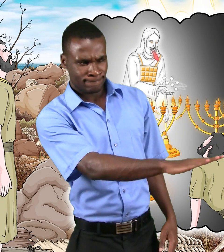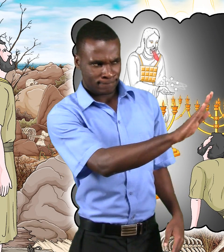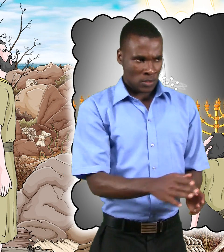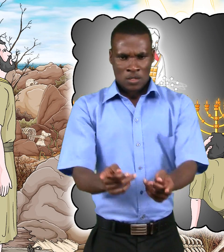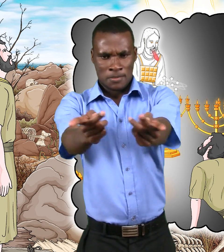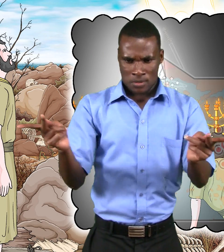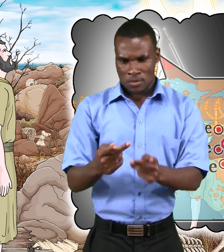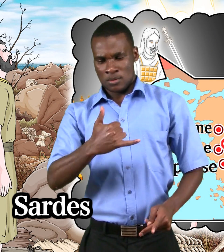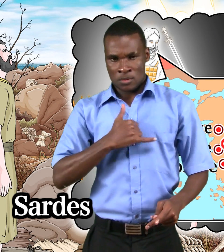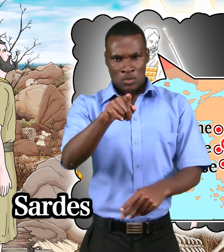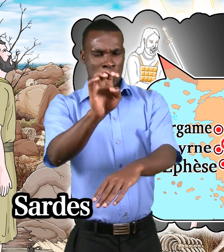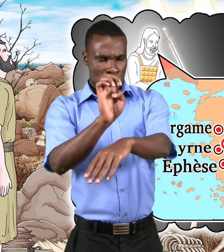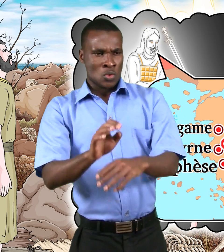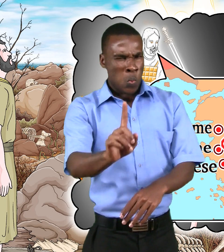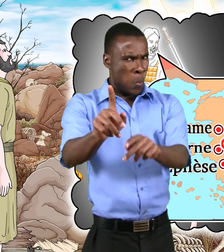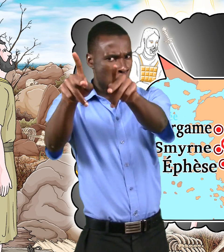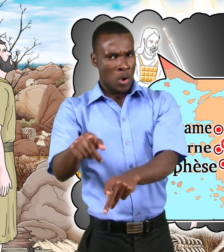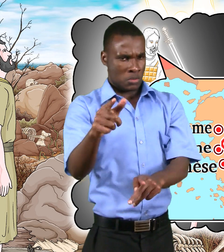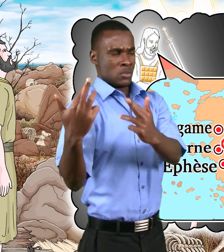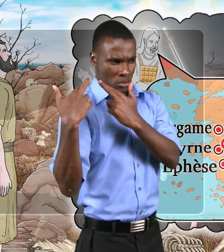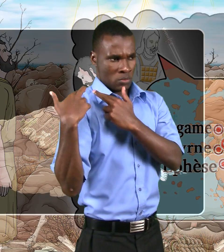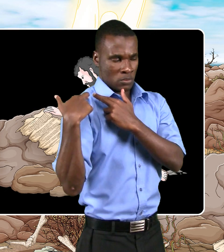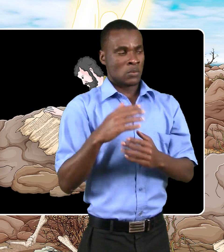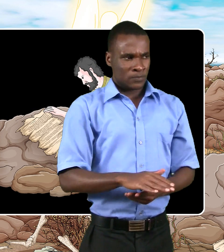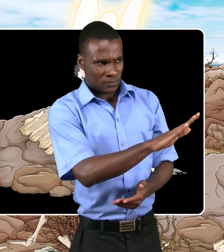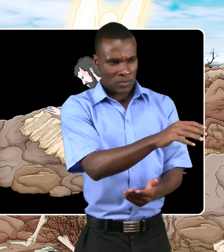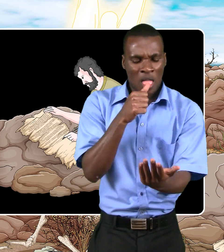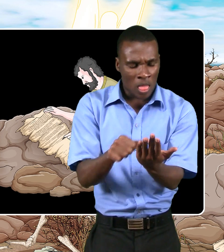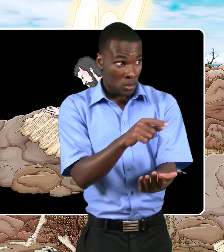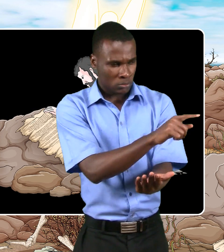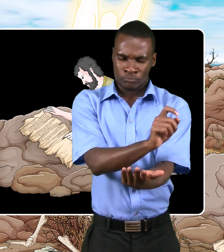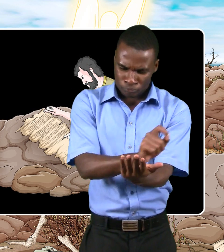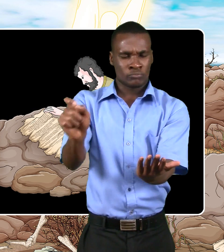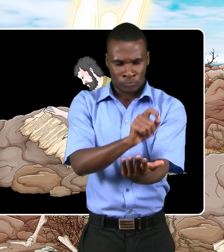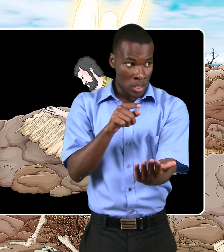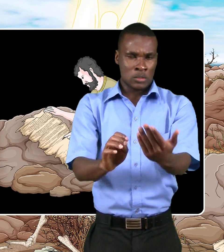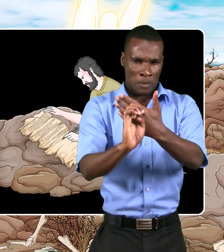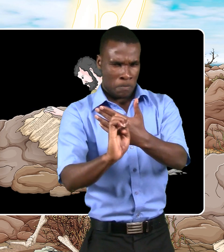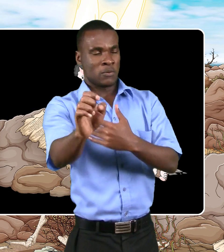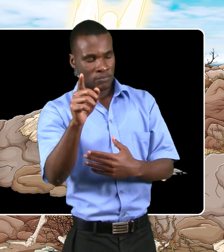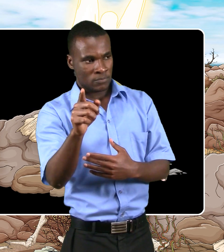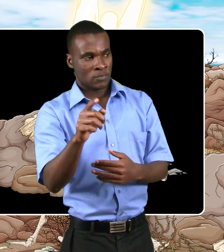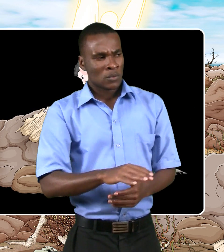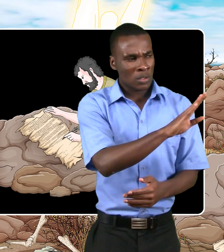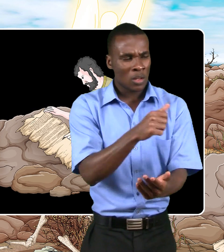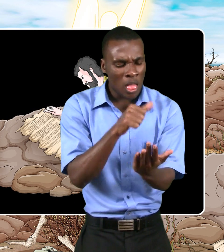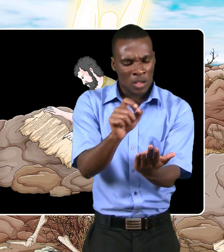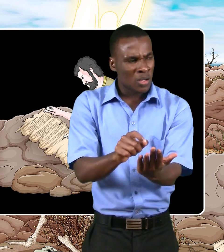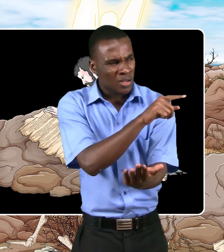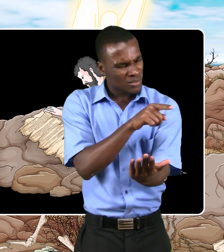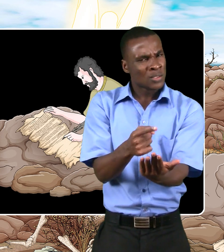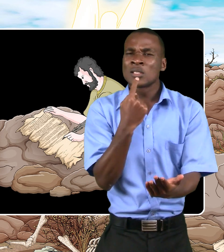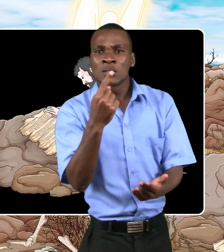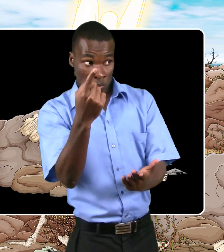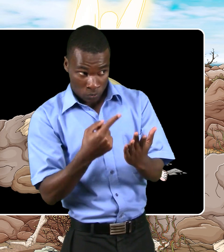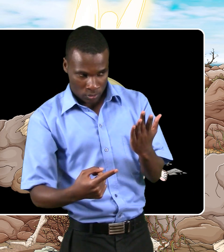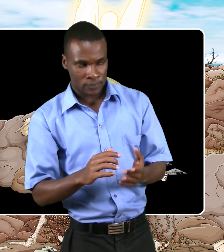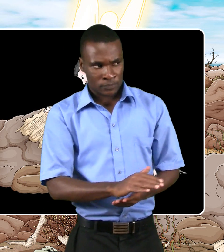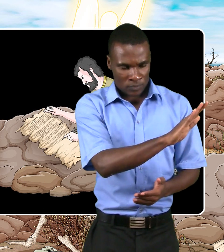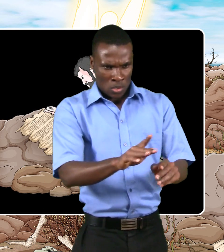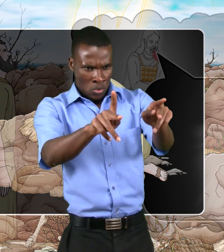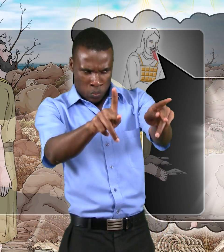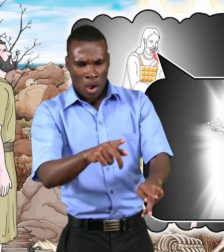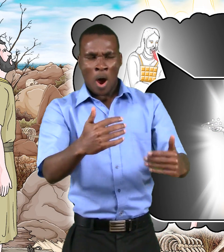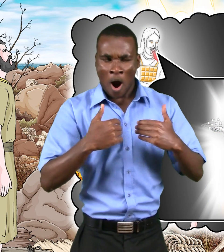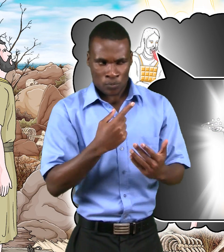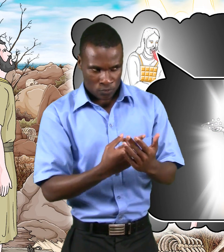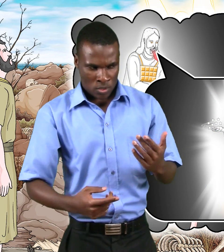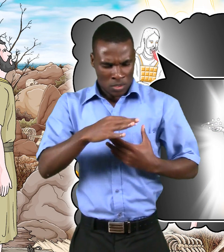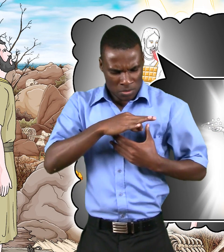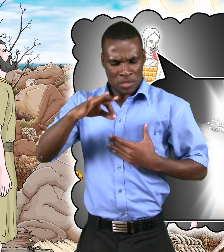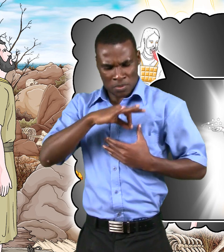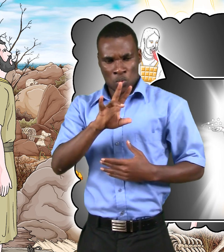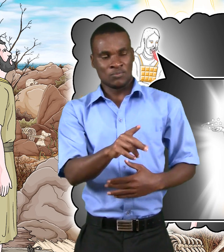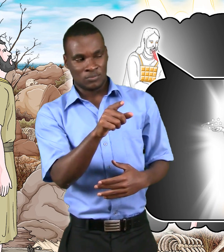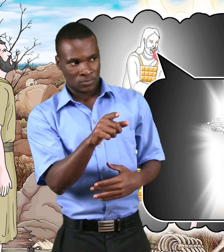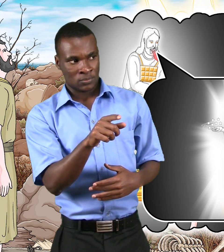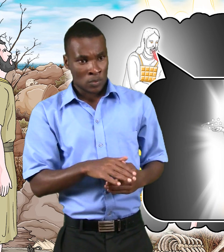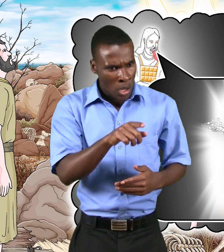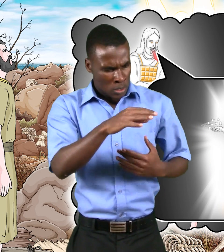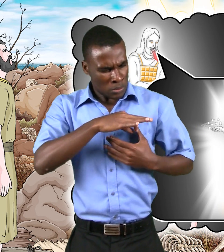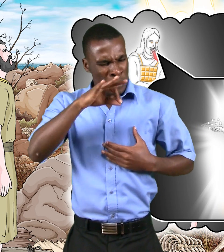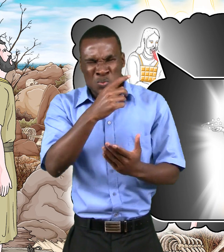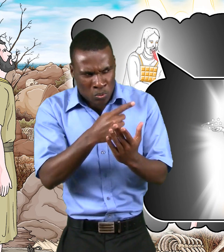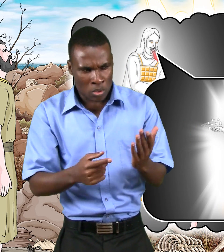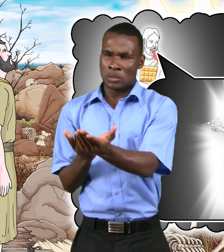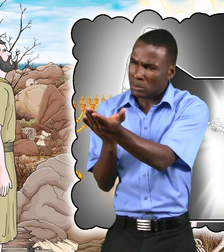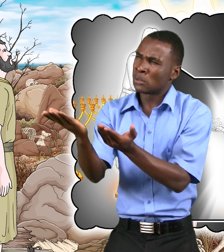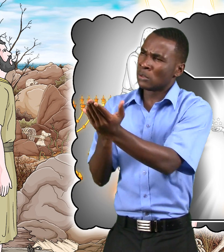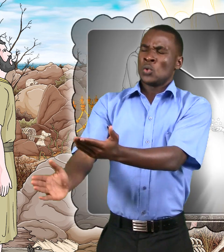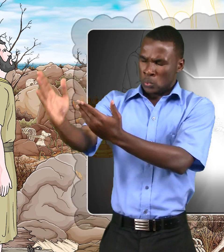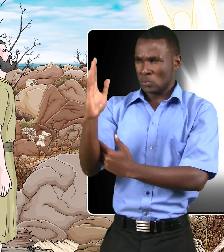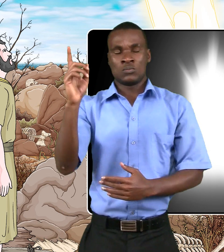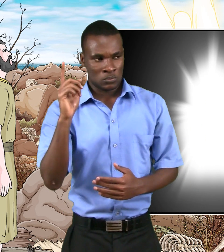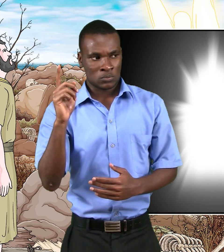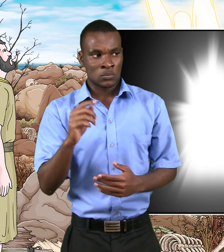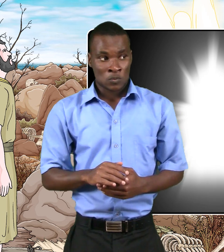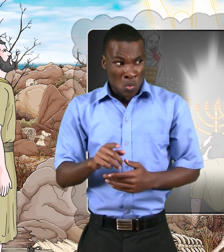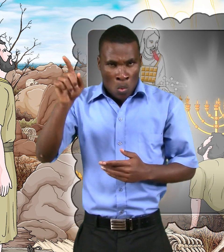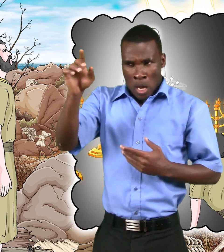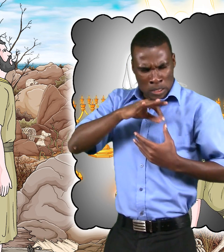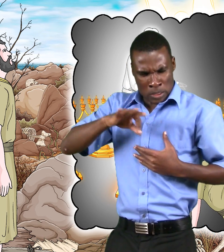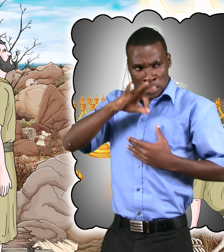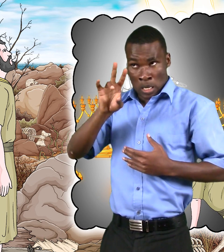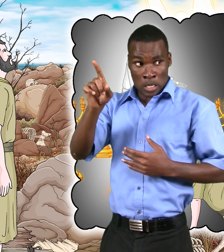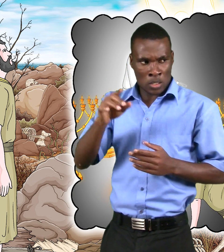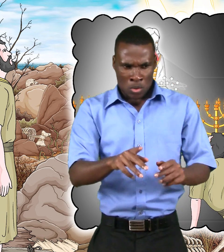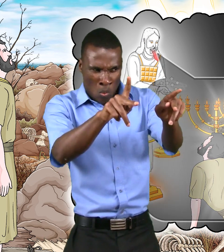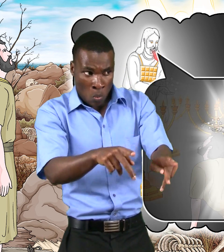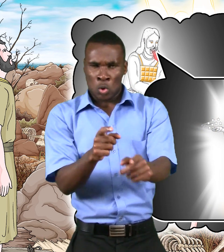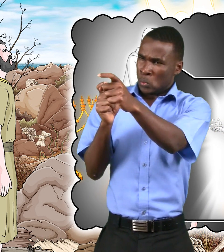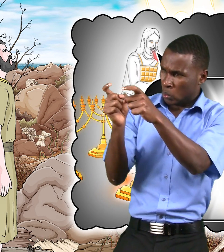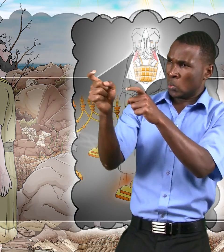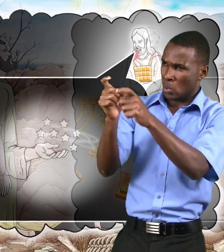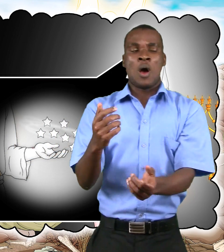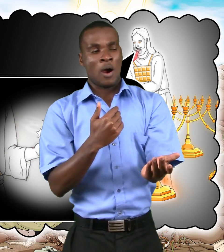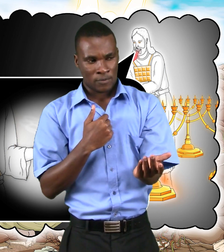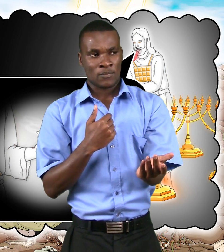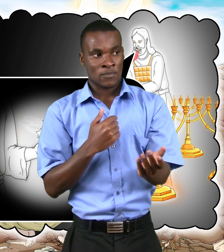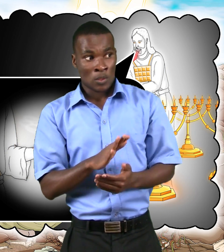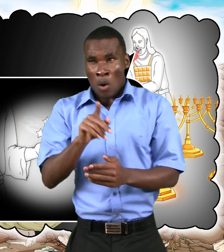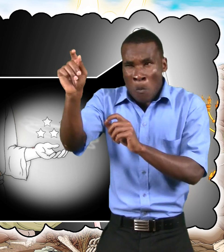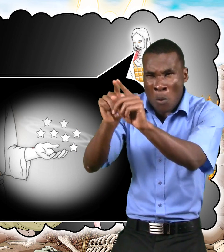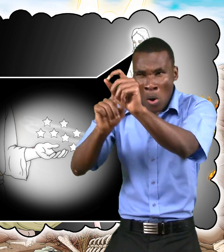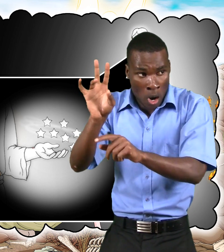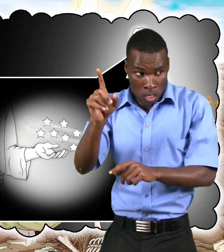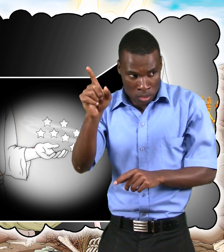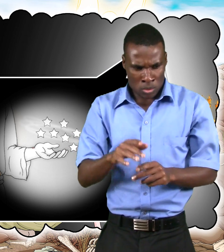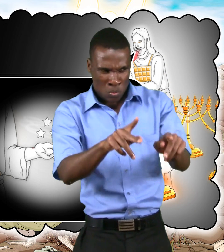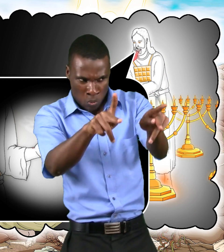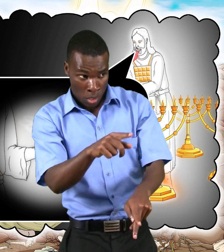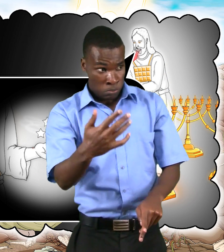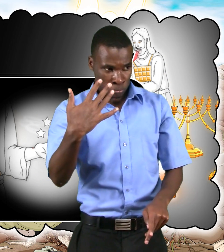“To the angel of the church in Sardis write: These are the words of the One who holds the seven Spirits of God and the seven stars.